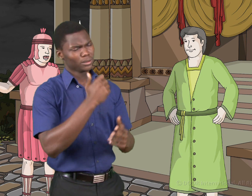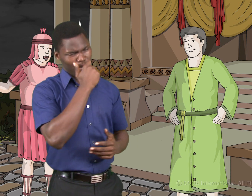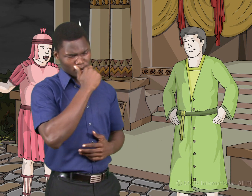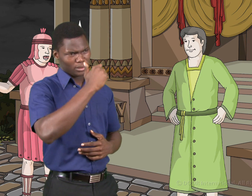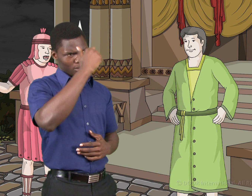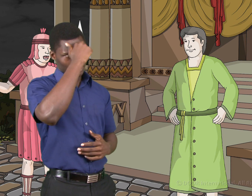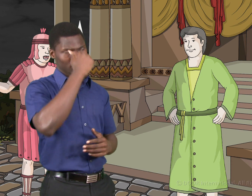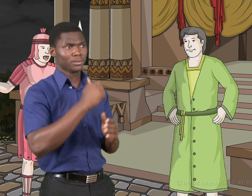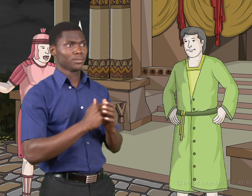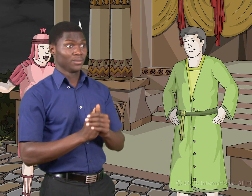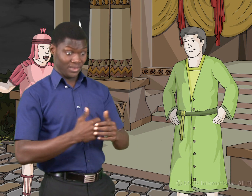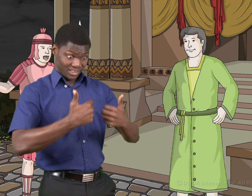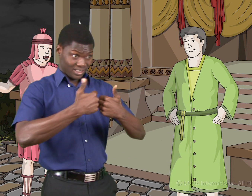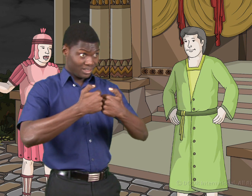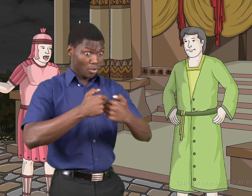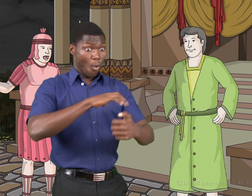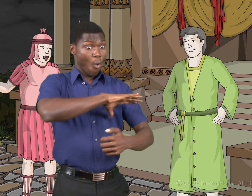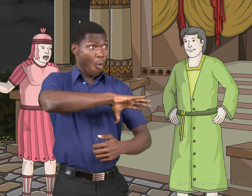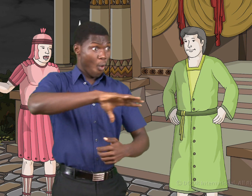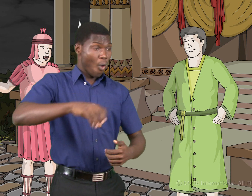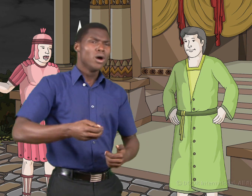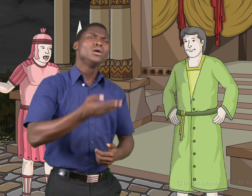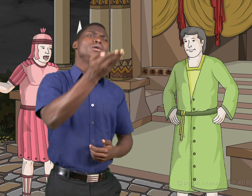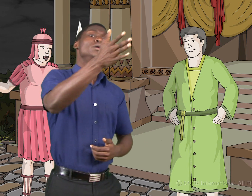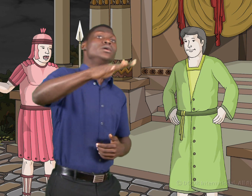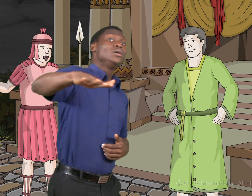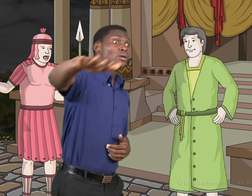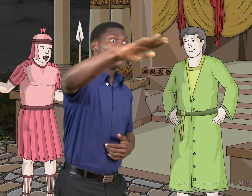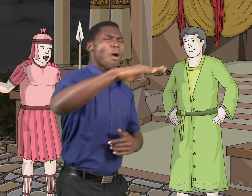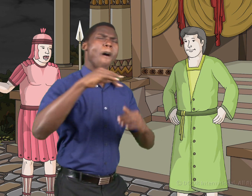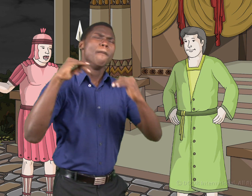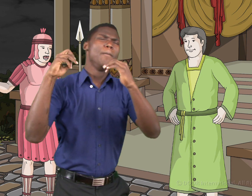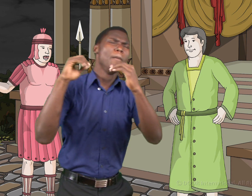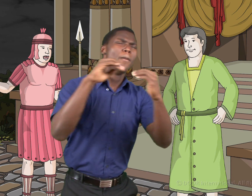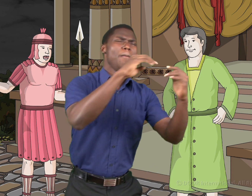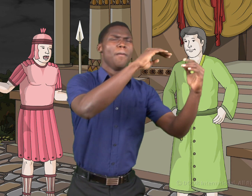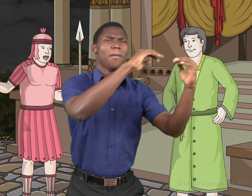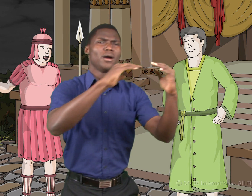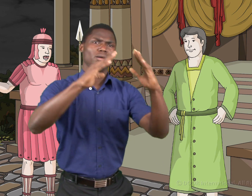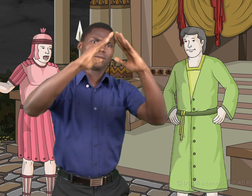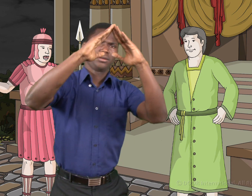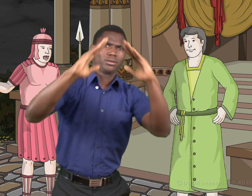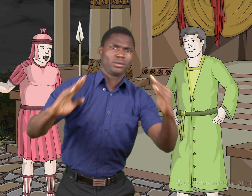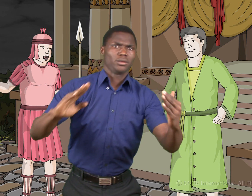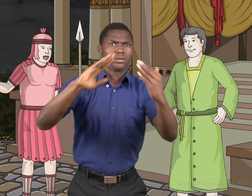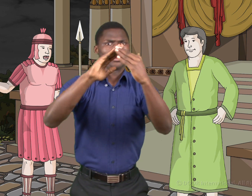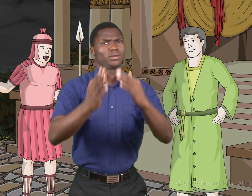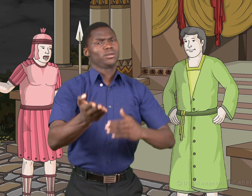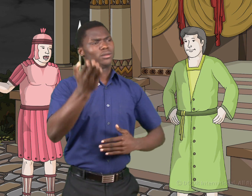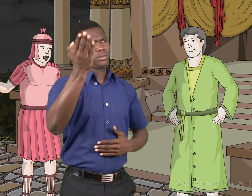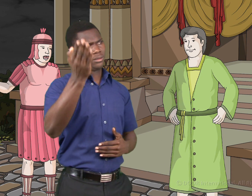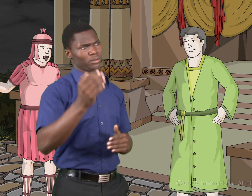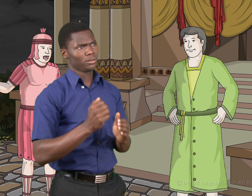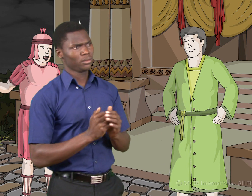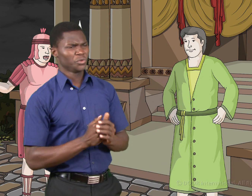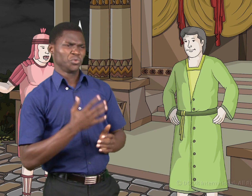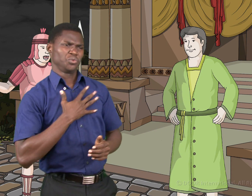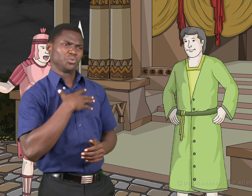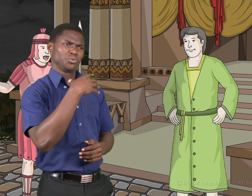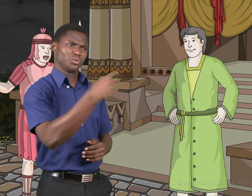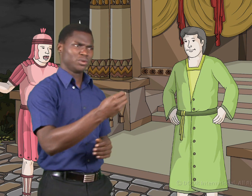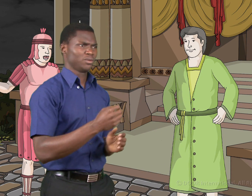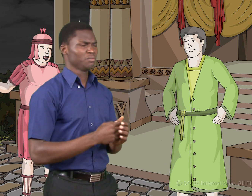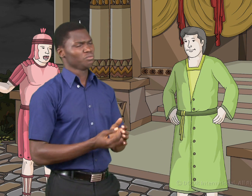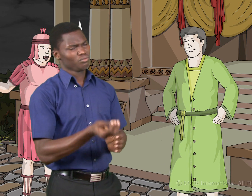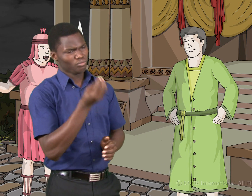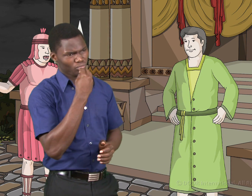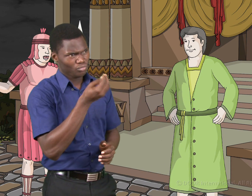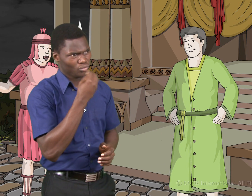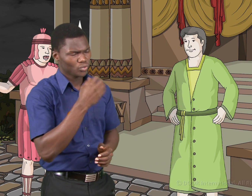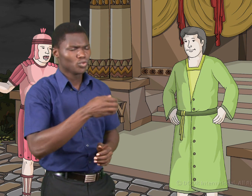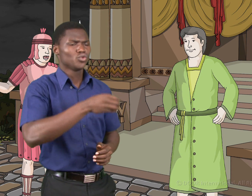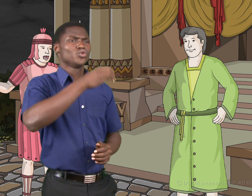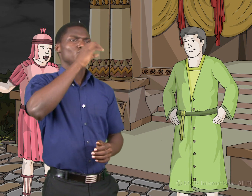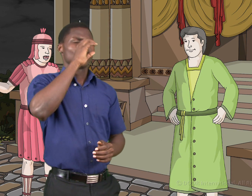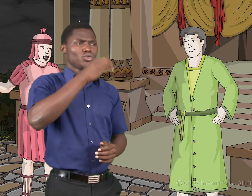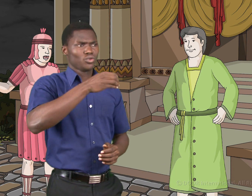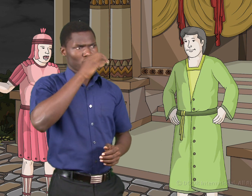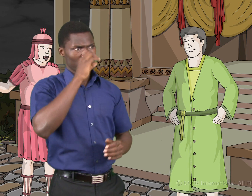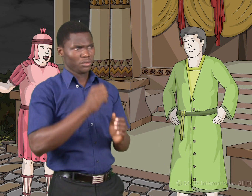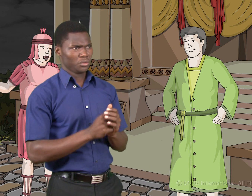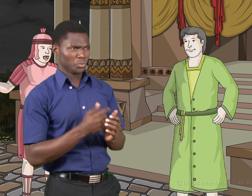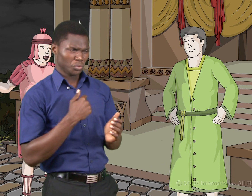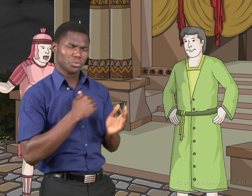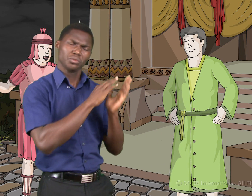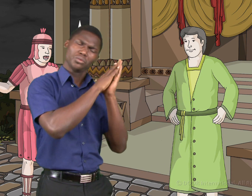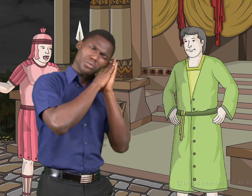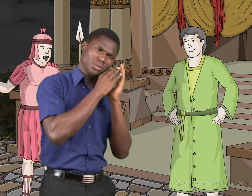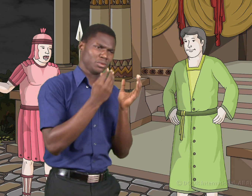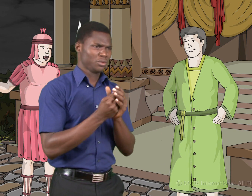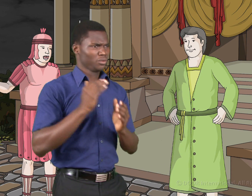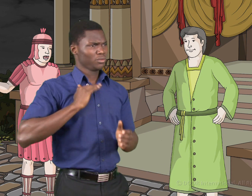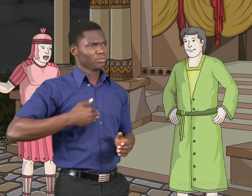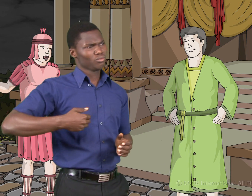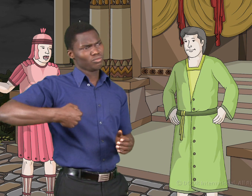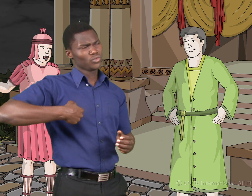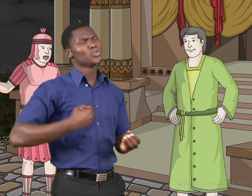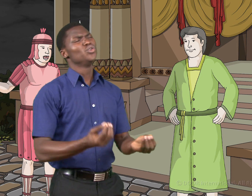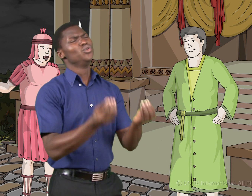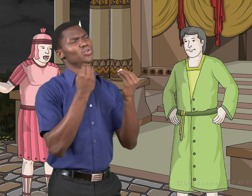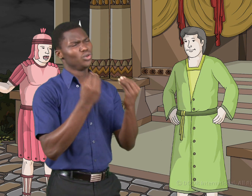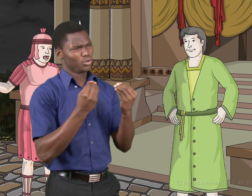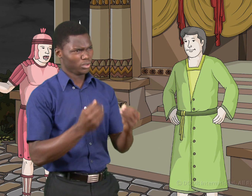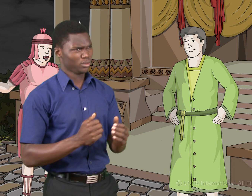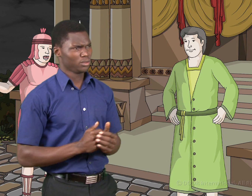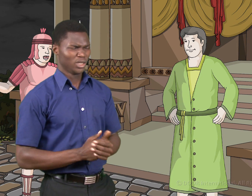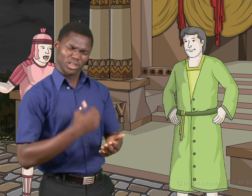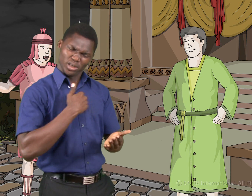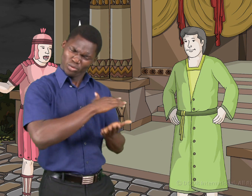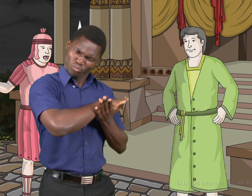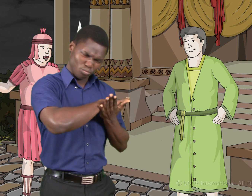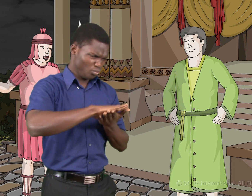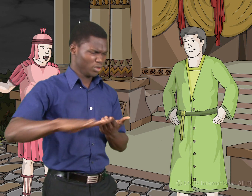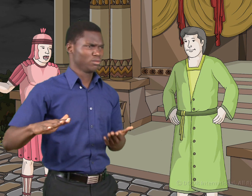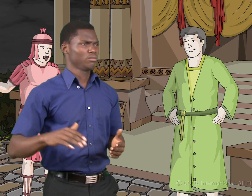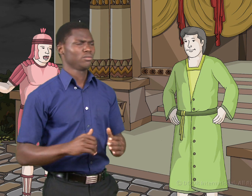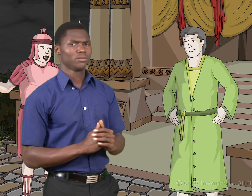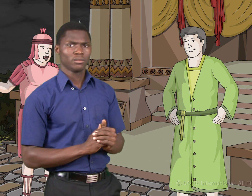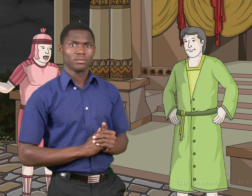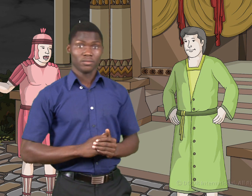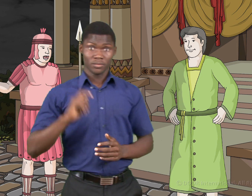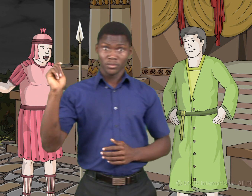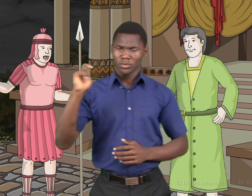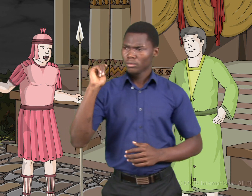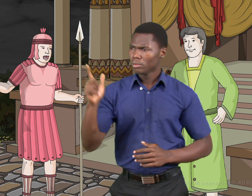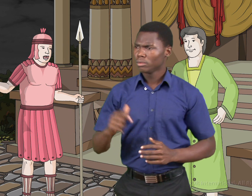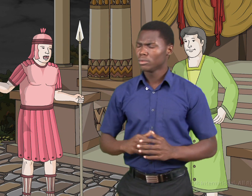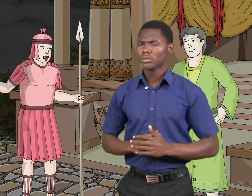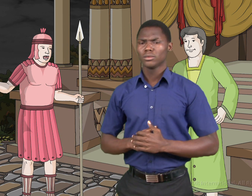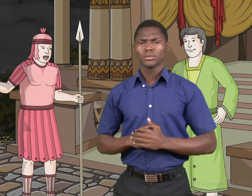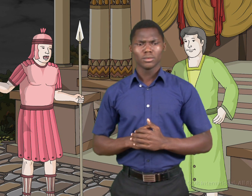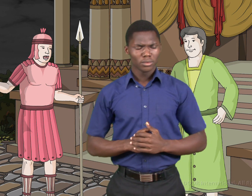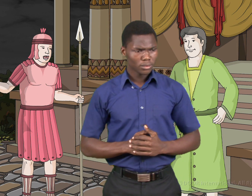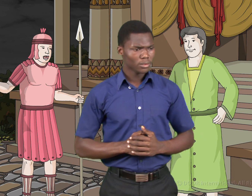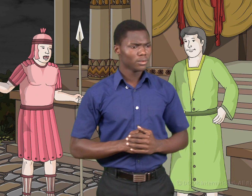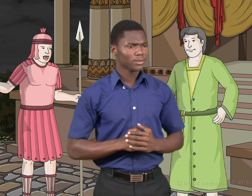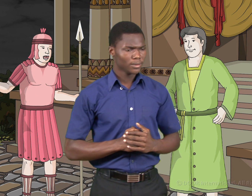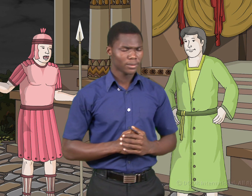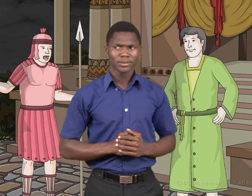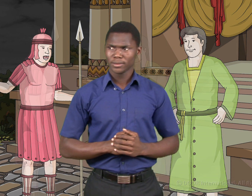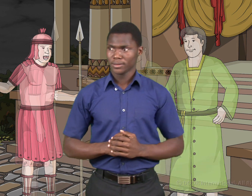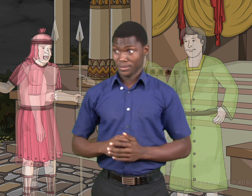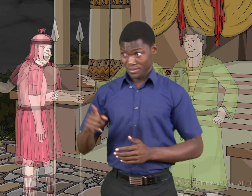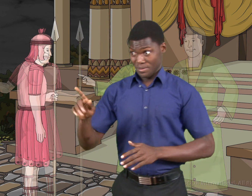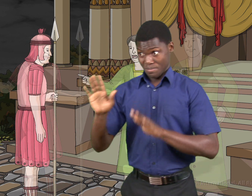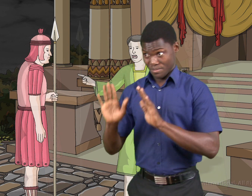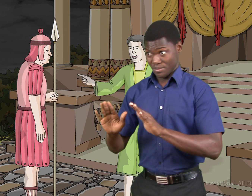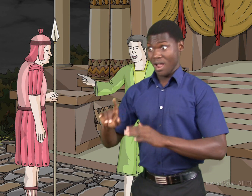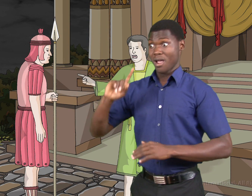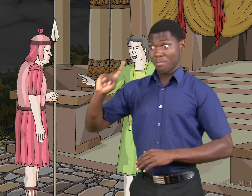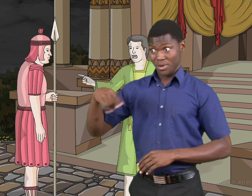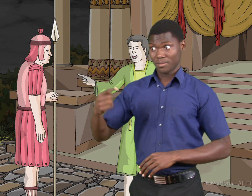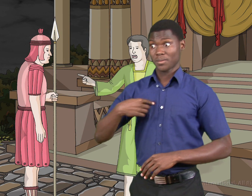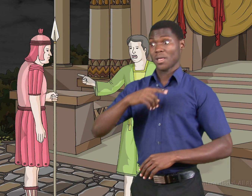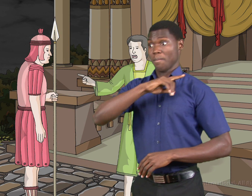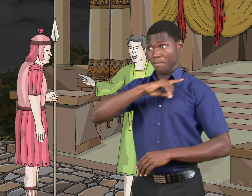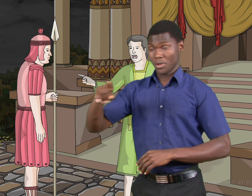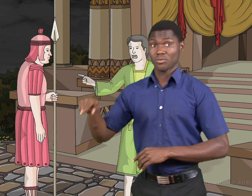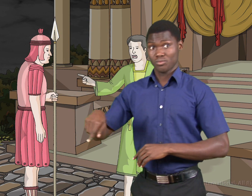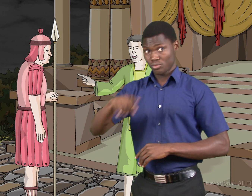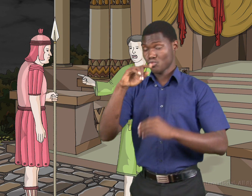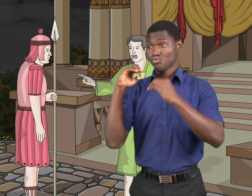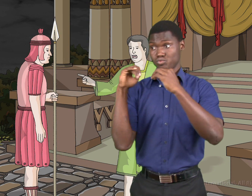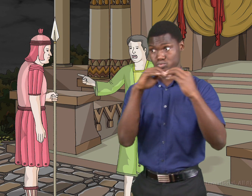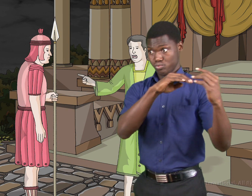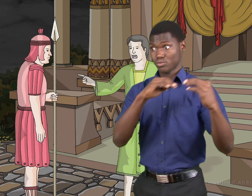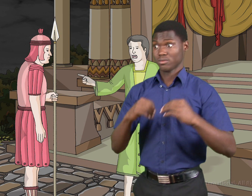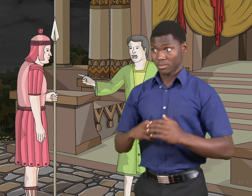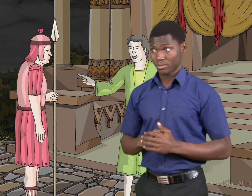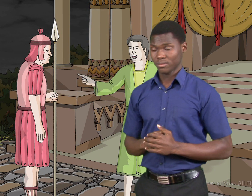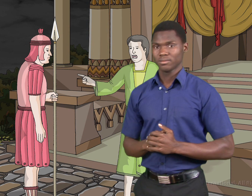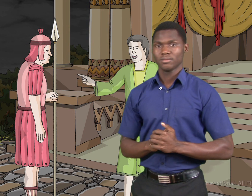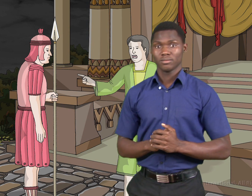How can I go to my house to eat and drink and sleep with my wife? As surely as you live, and as your soul lives, I will not do such a thing!”